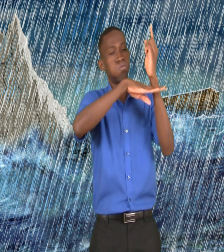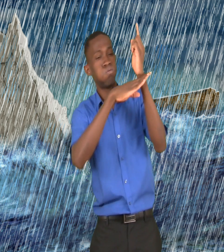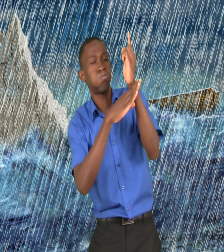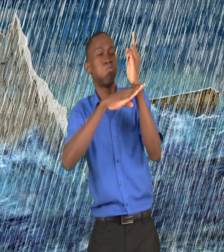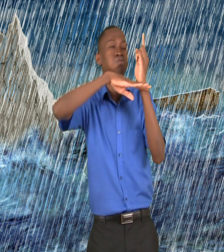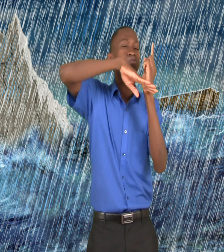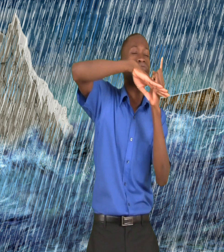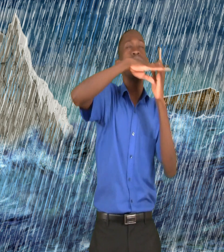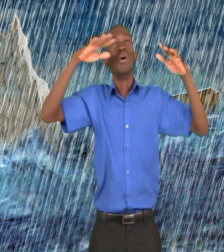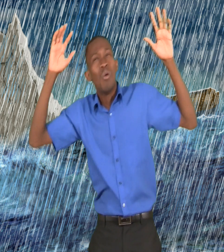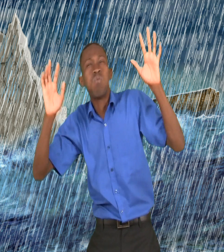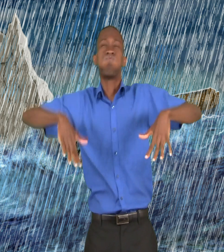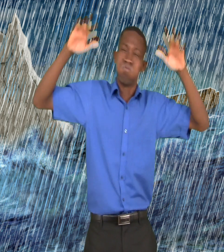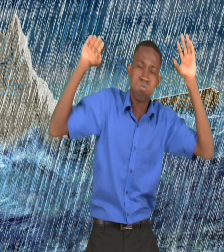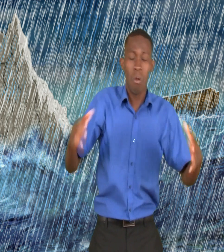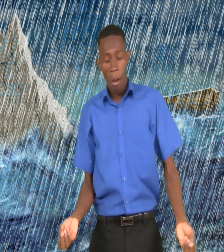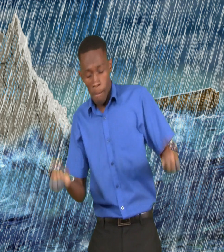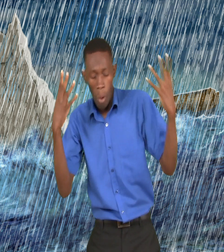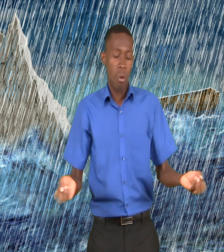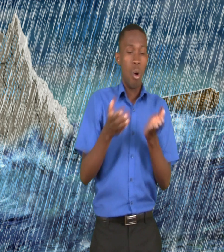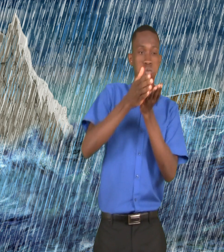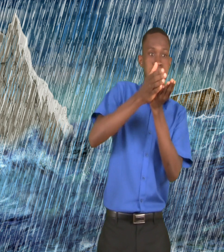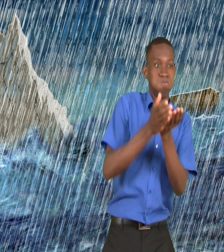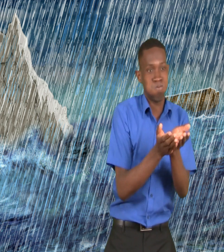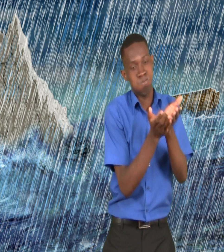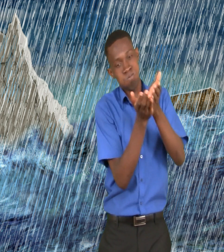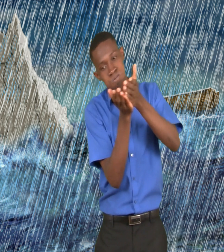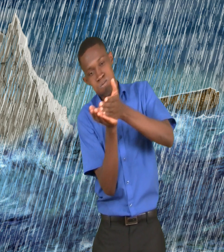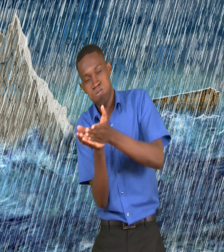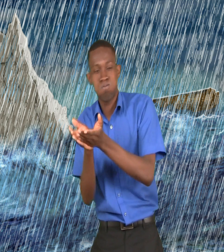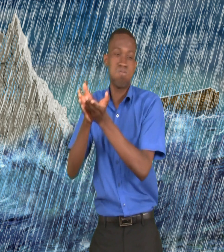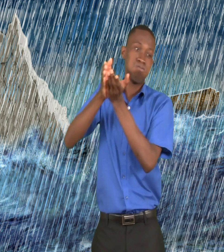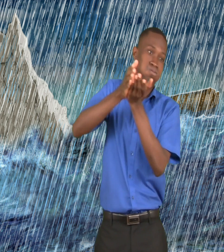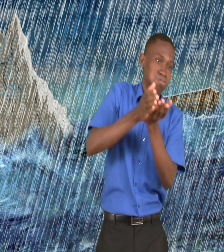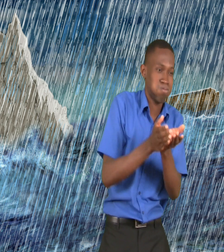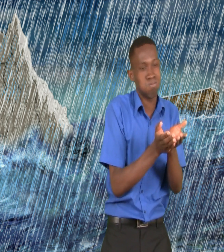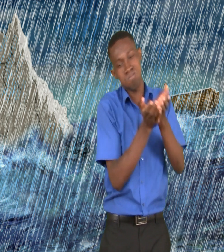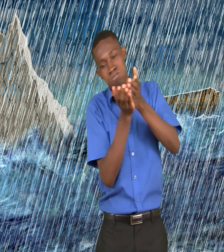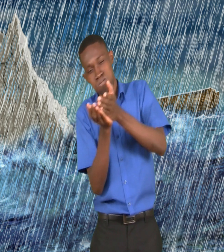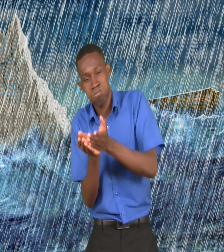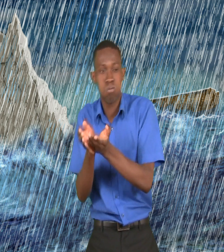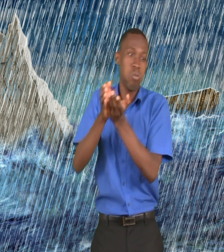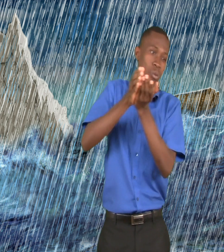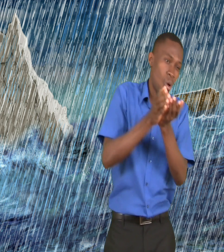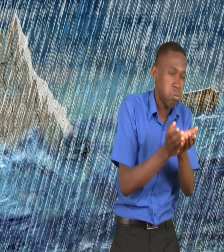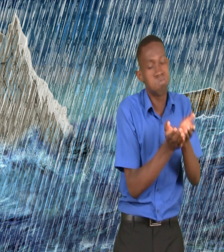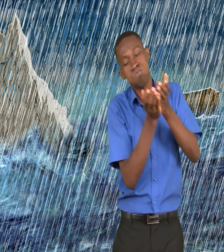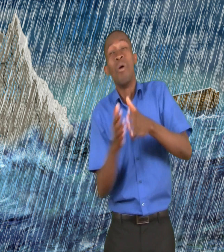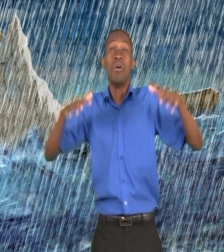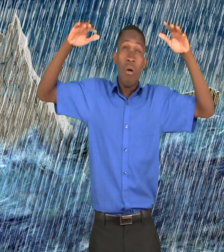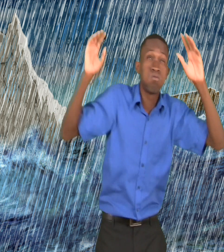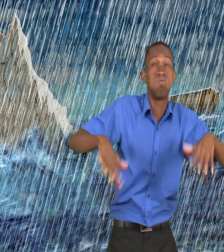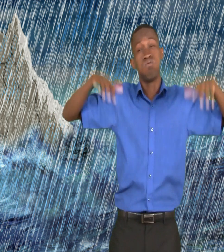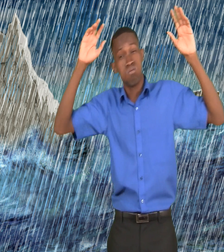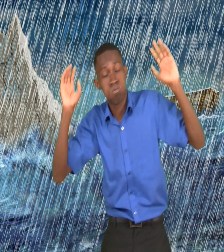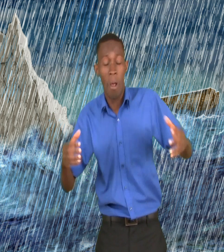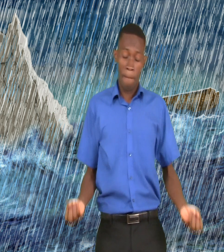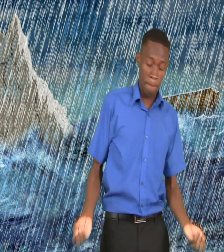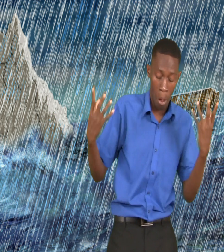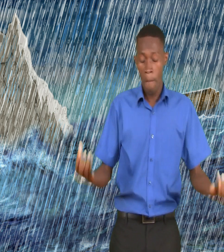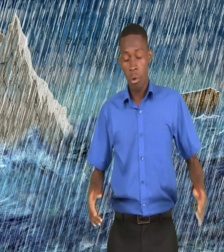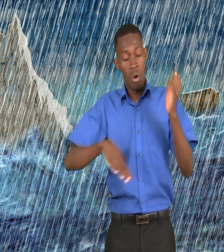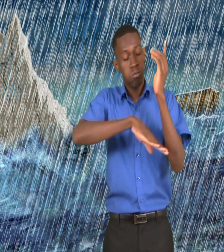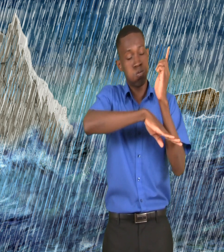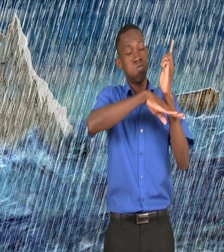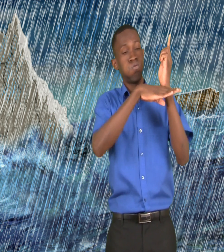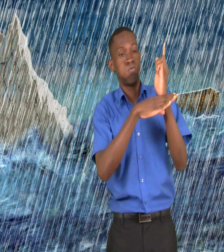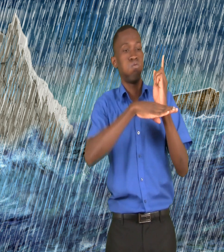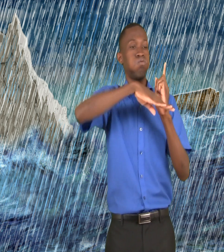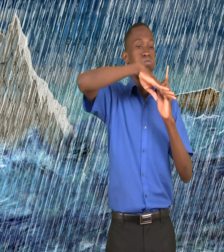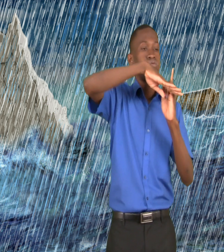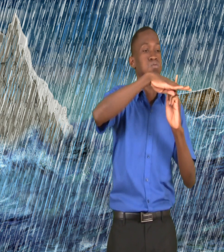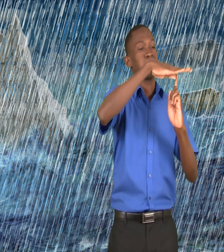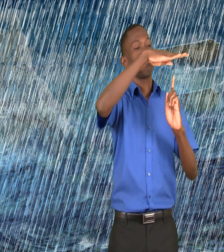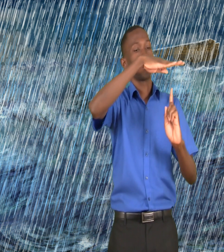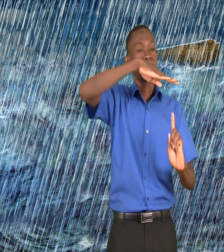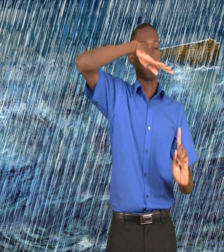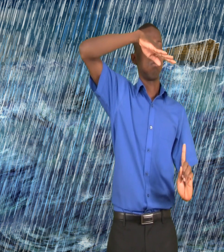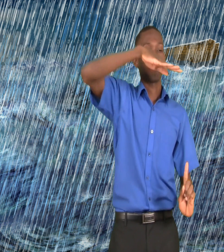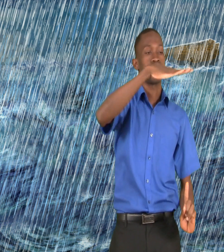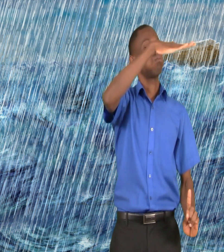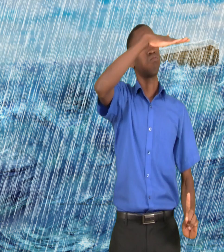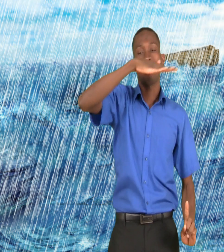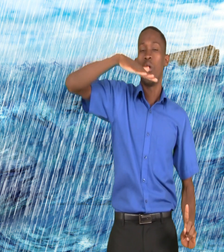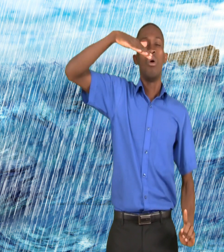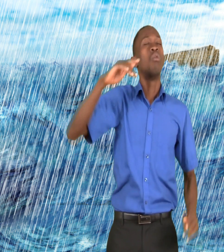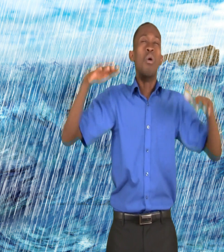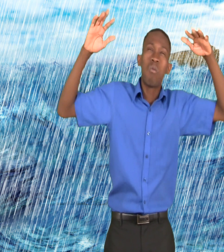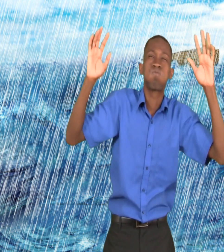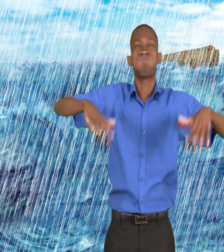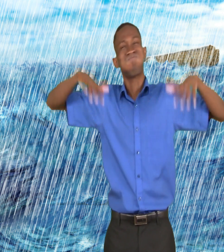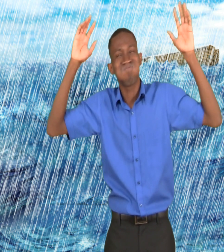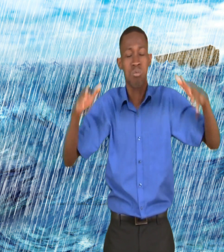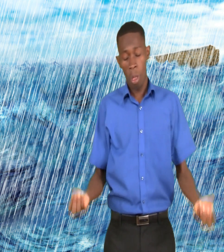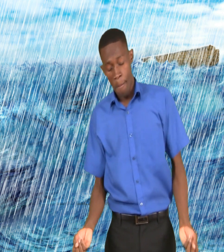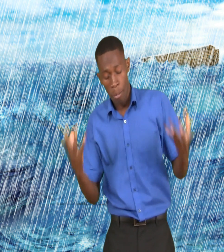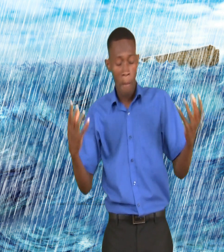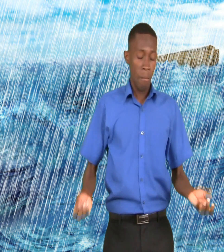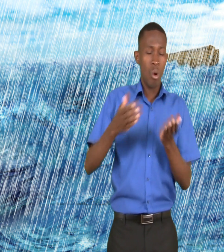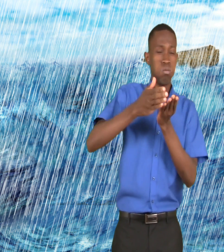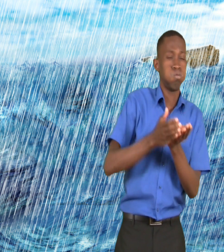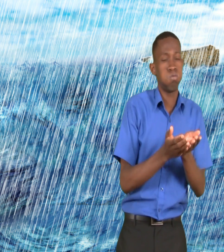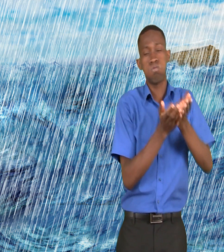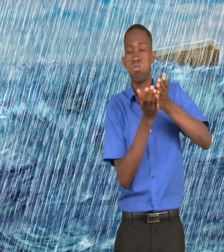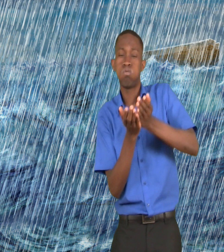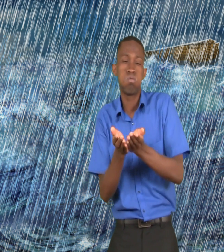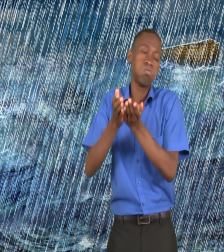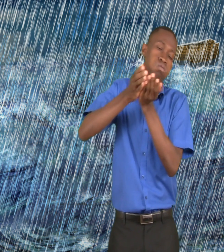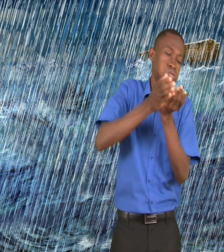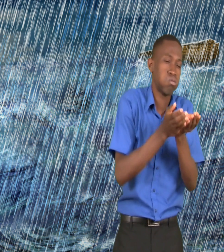They came to Noah to enter the ark, two by two of every creature with the breath of life. And they entered, the male and female of every living thing, as God had commanded Noah. Then the LORD shut him in.